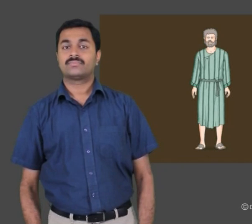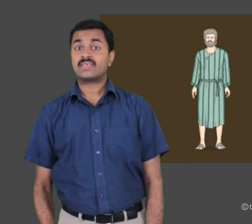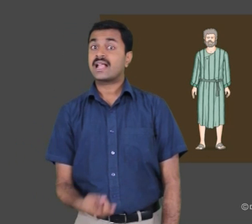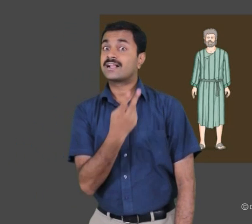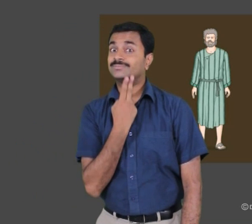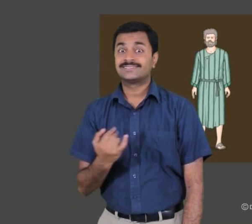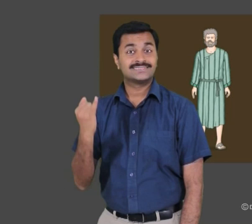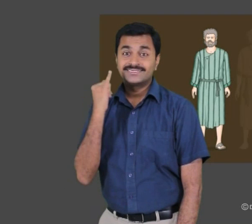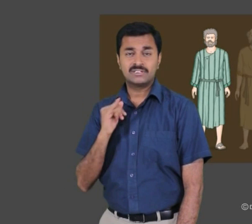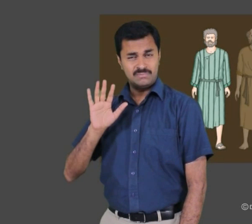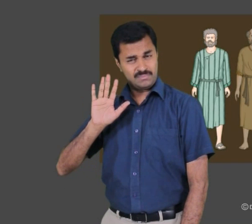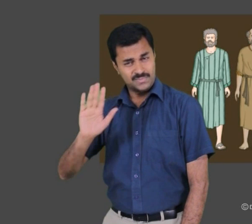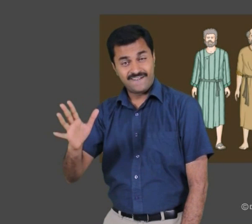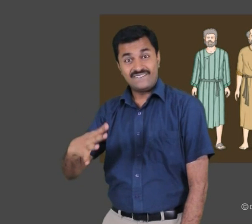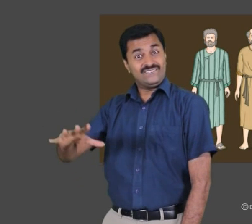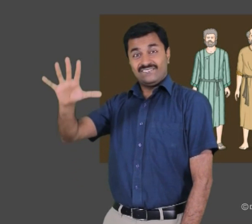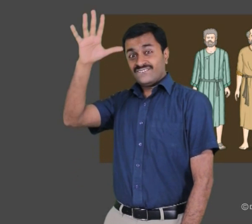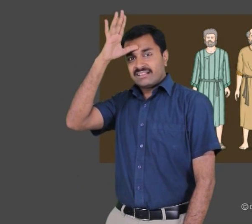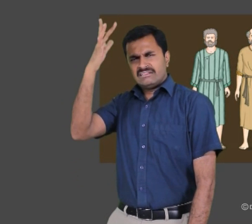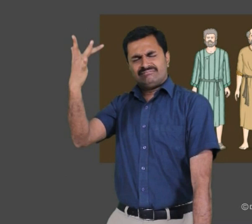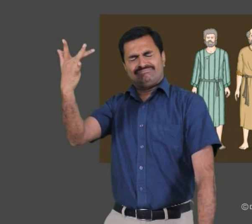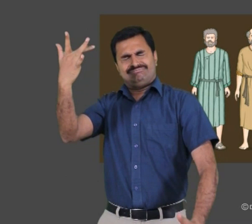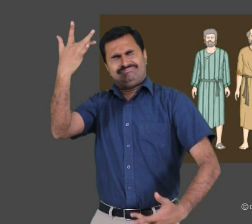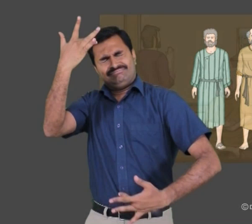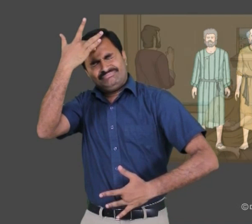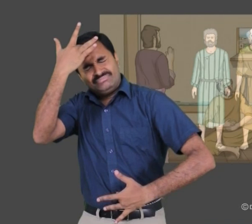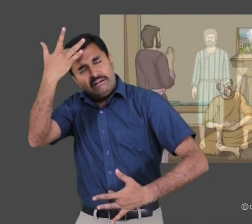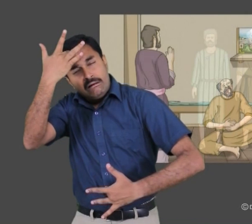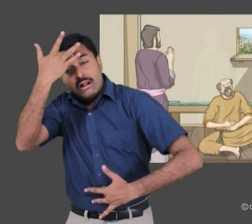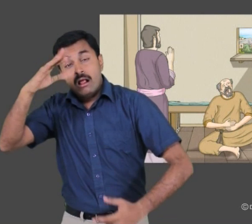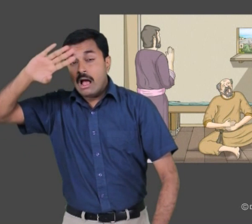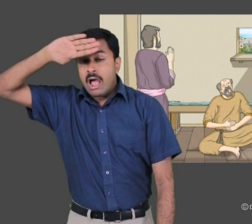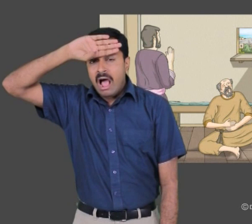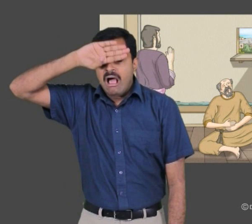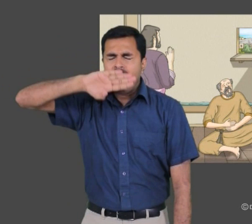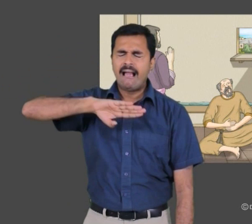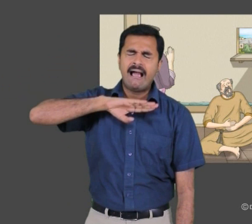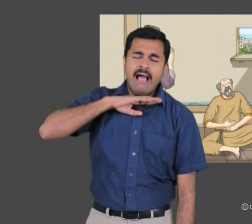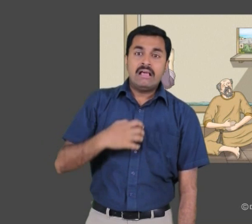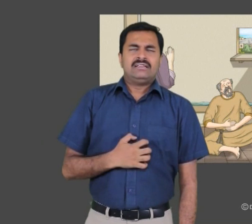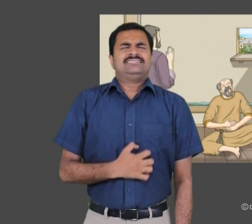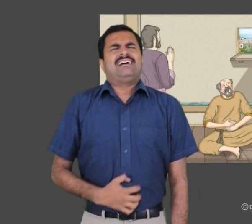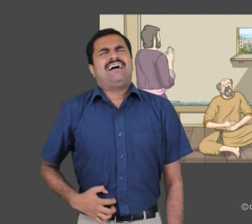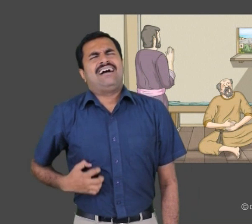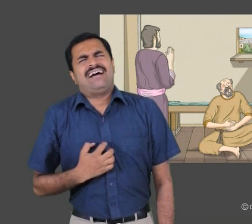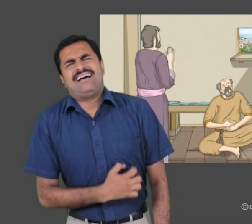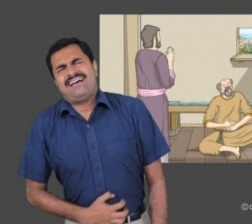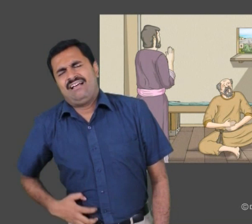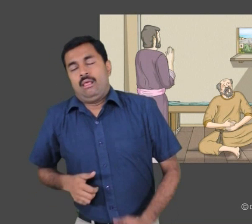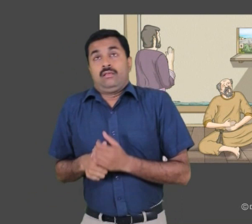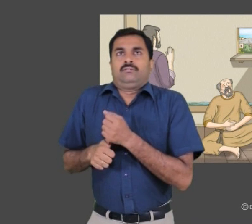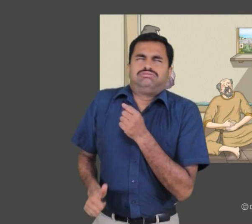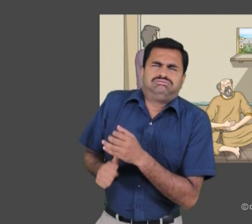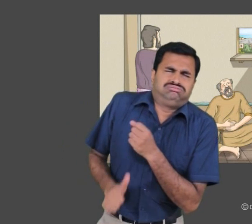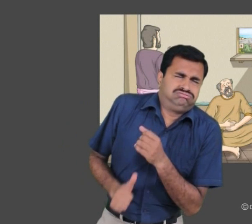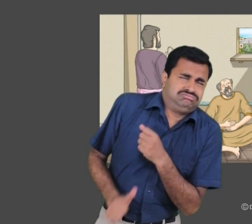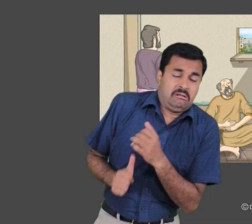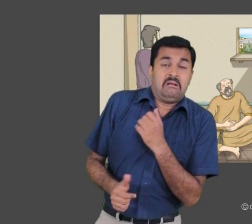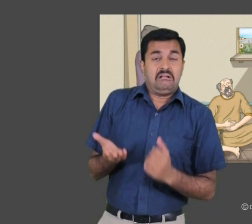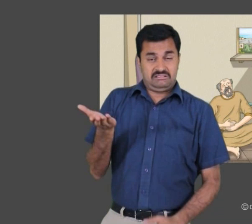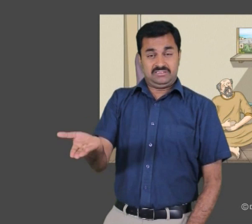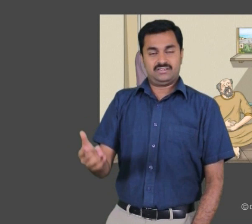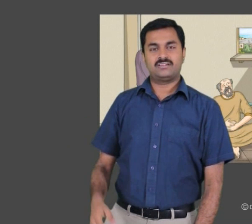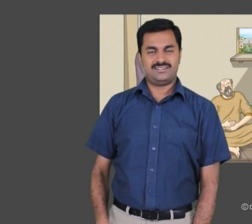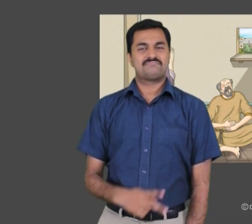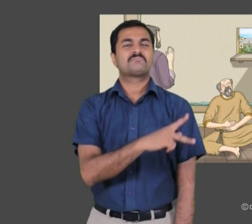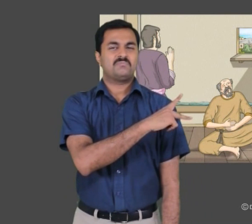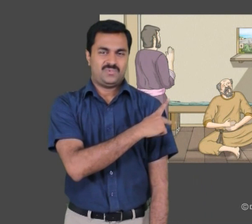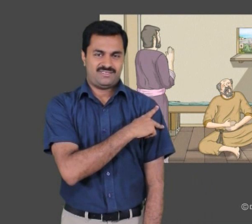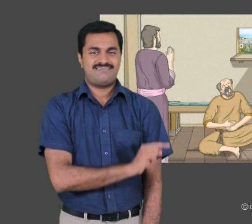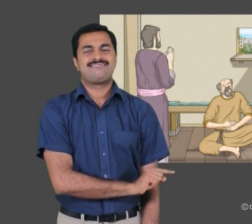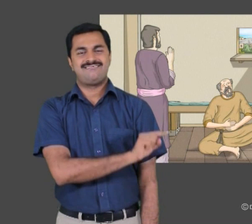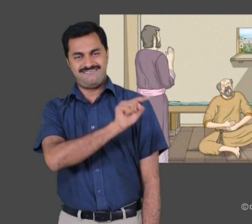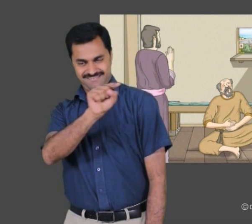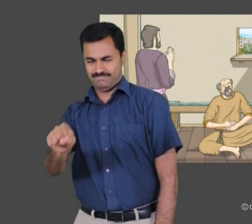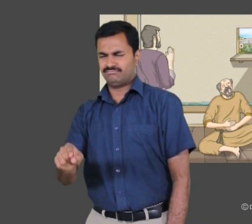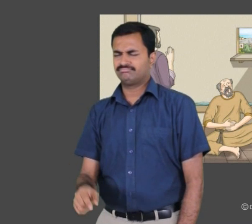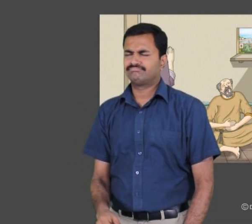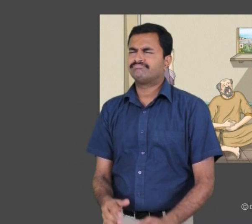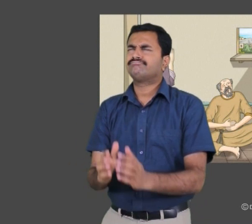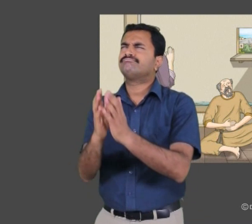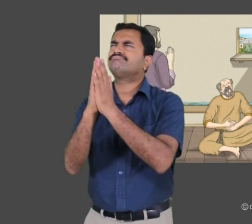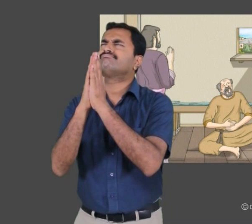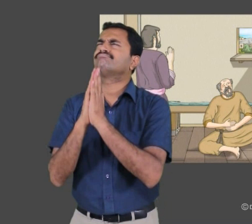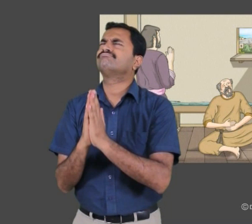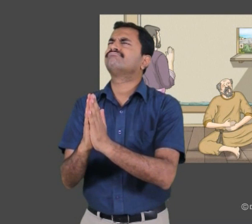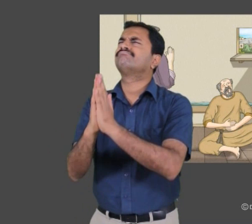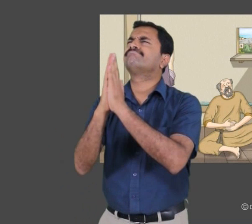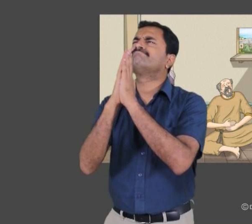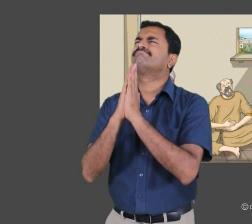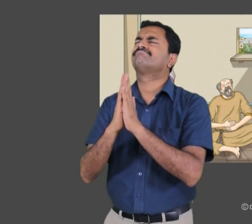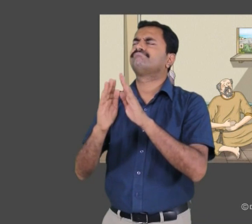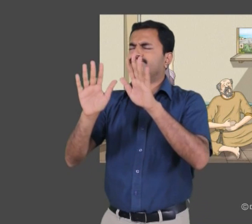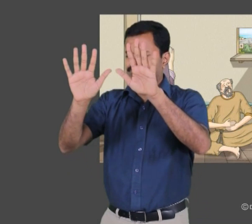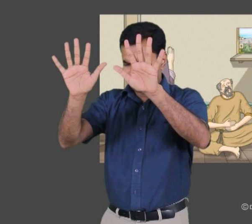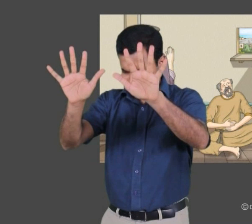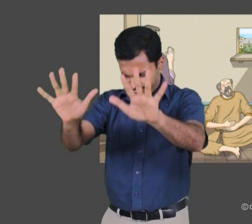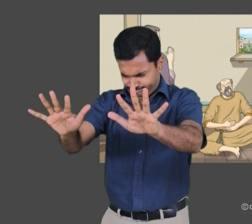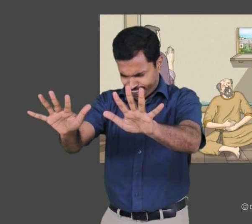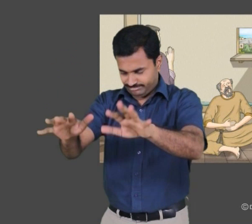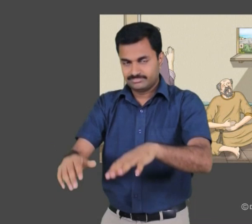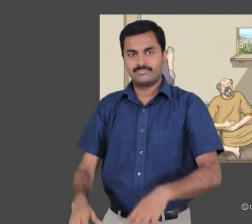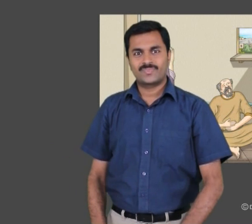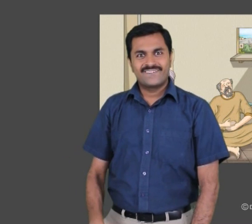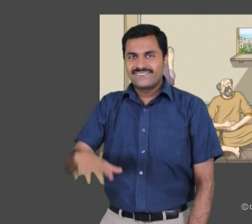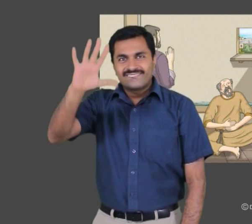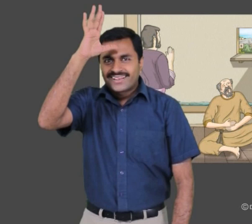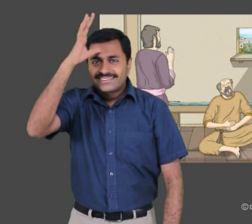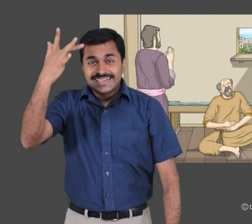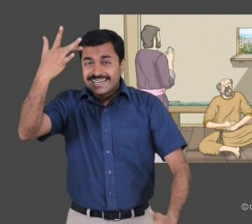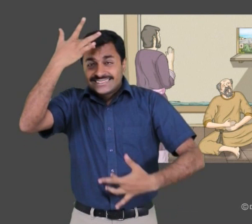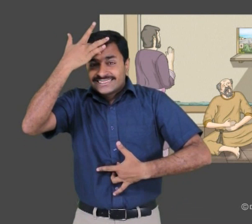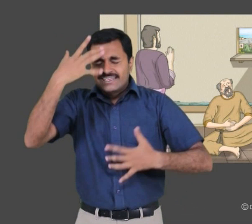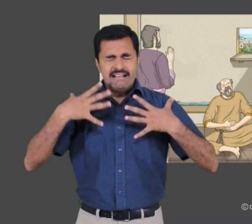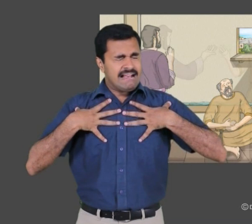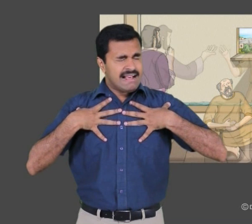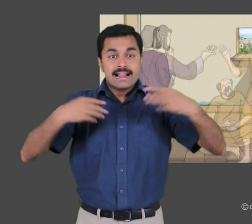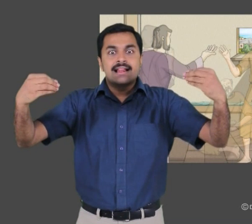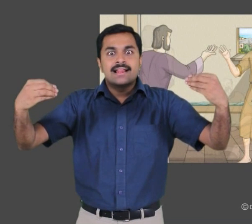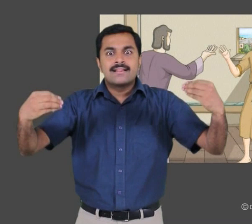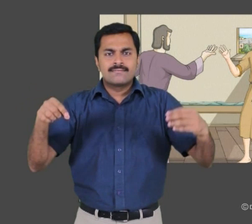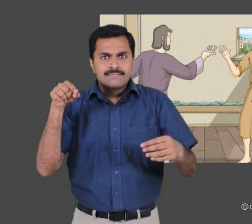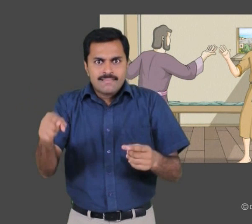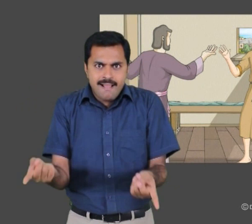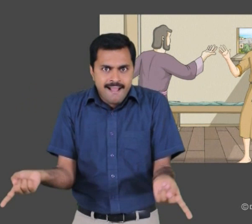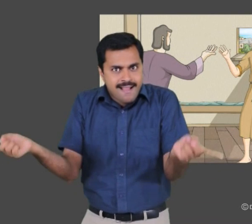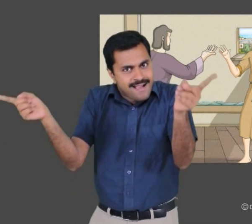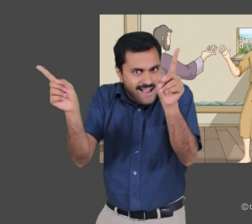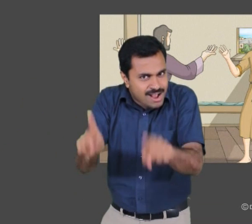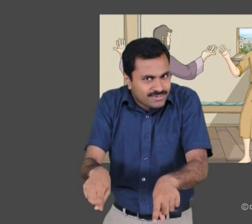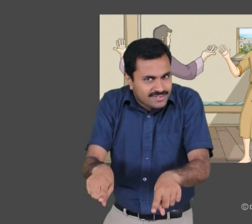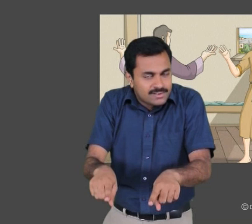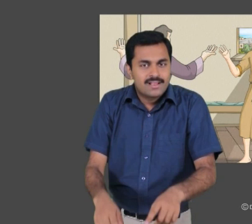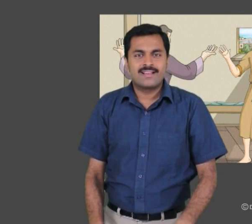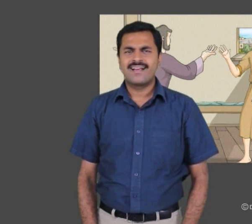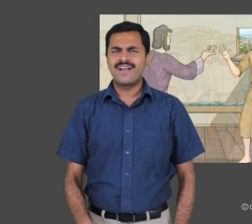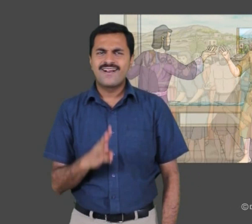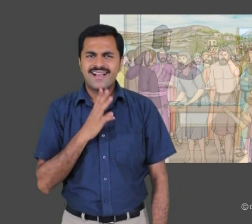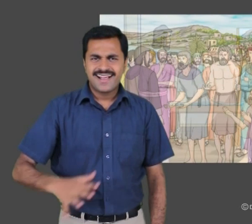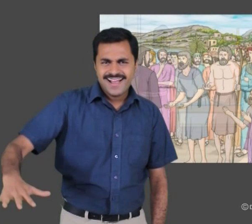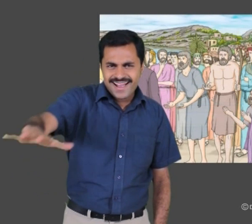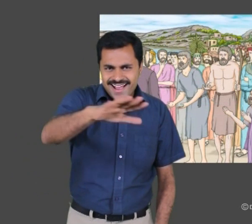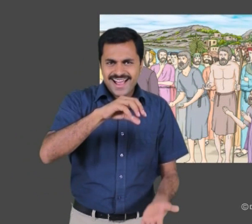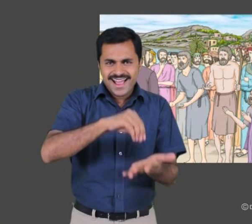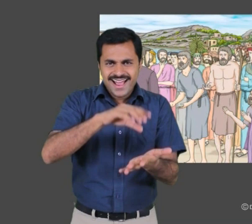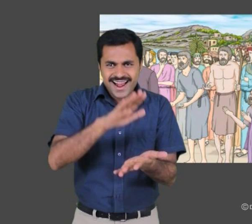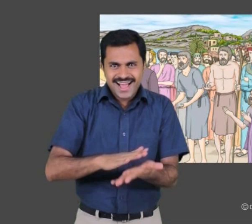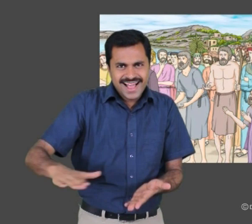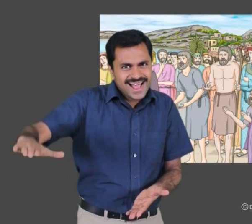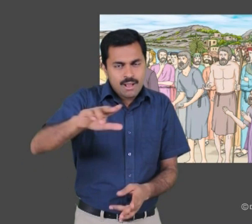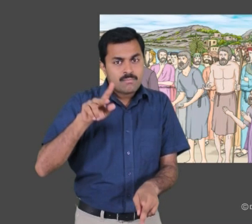The father of Publius was sick in bed, suffering from fever and dysentery. Paul went in to see him, and after praying and placing his hands on him, he healed the man.